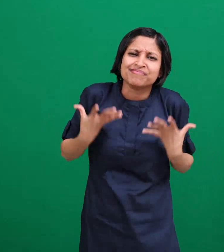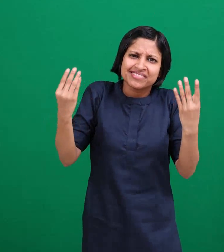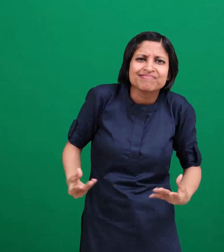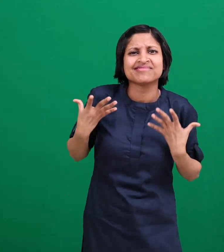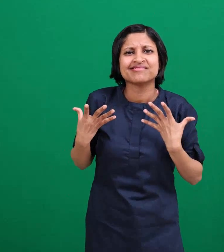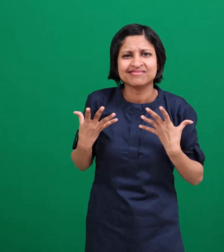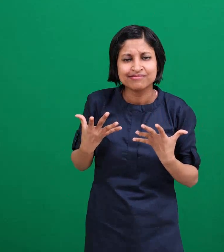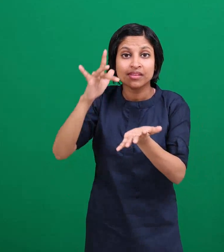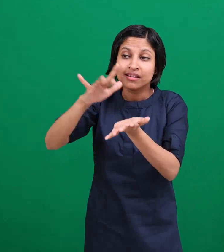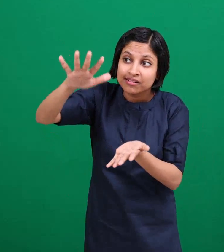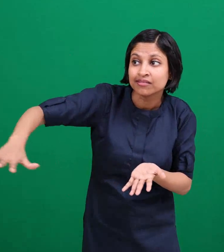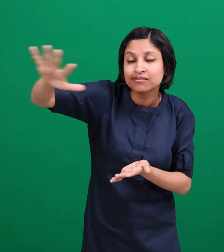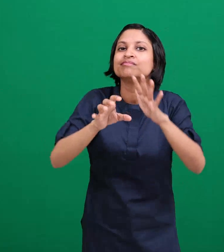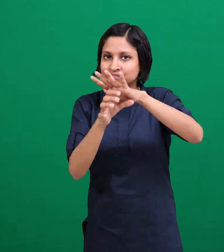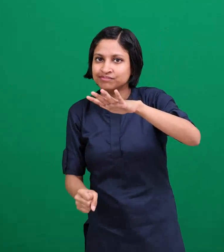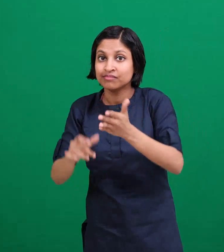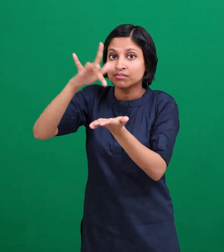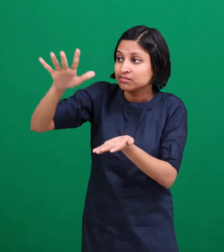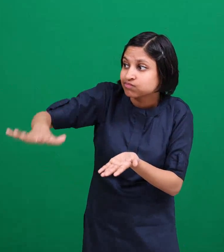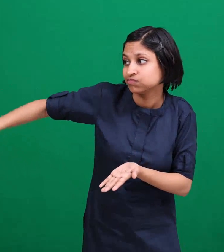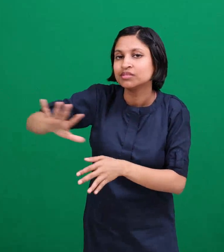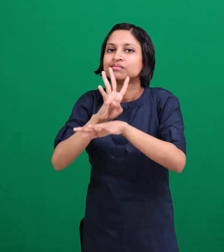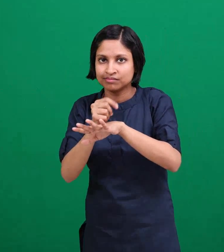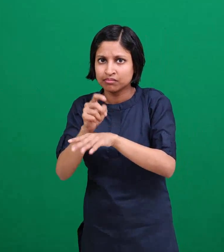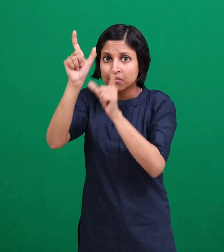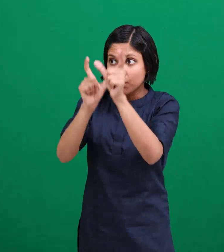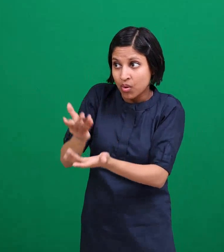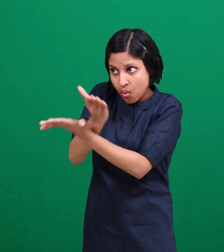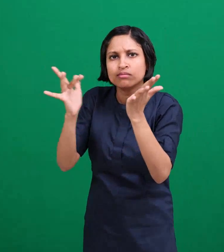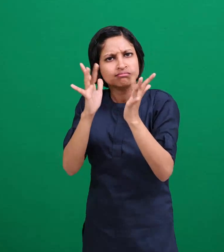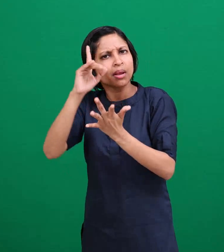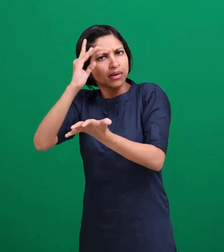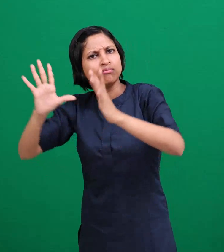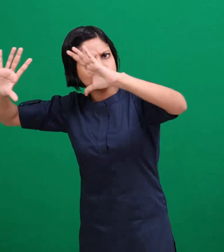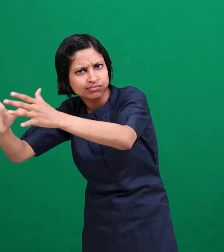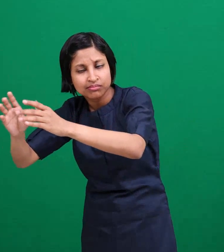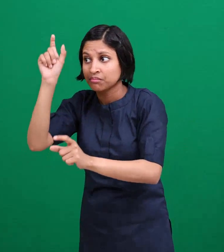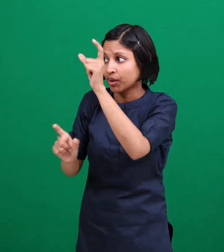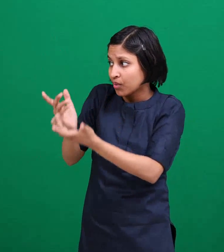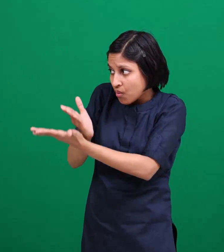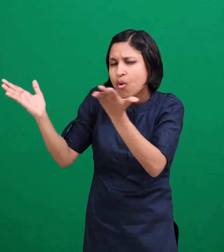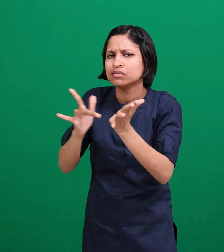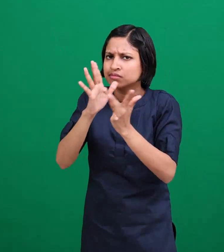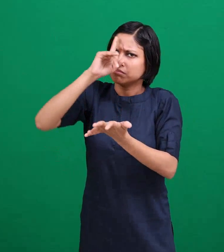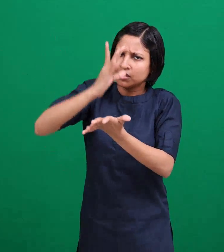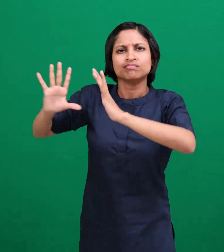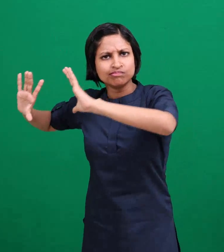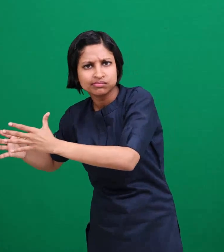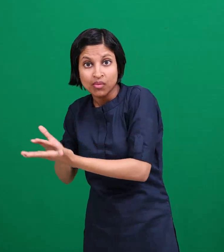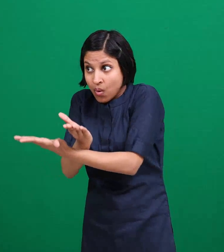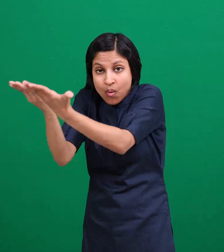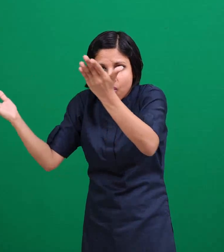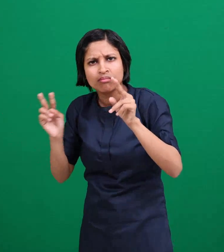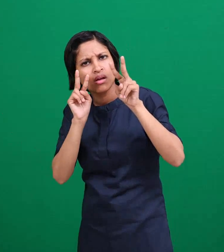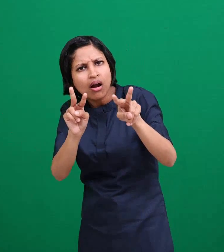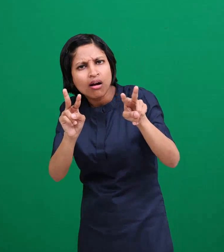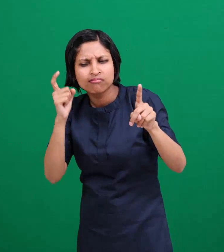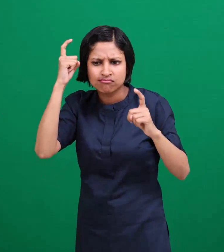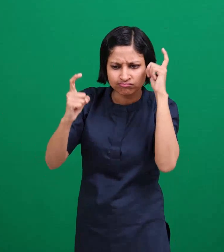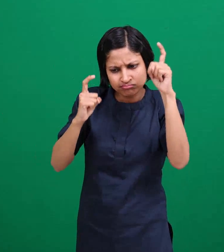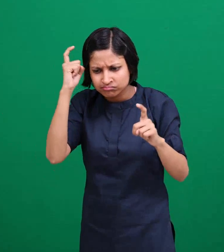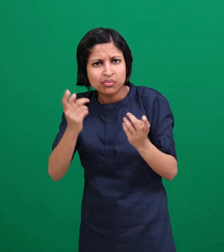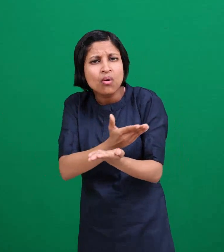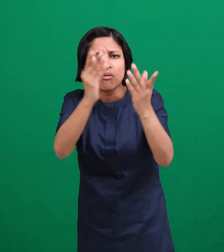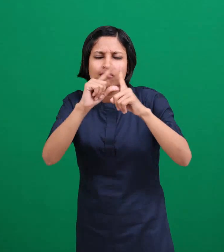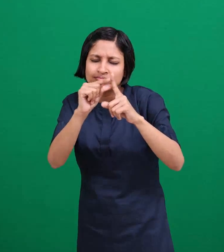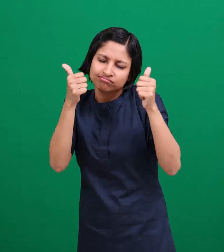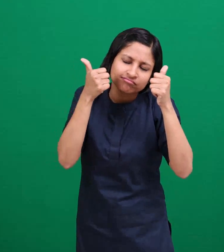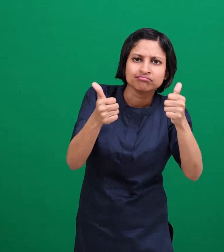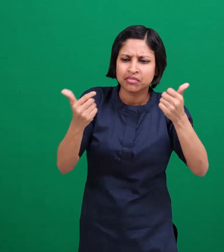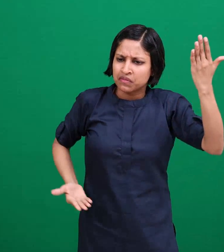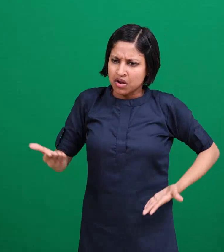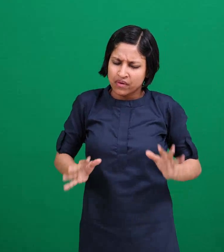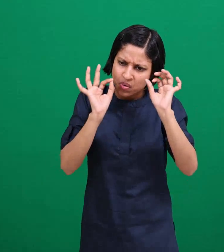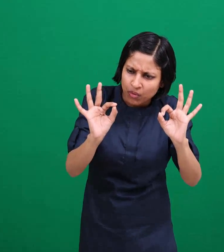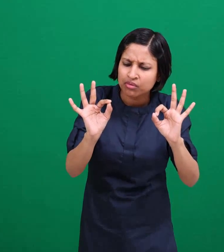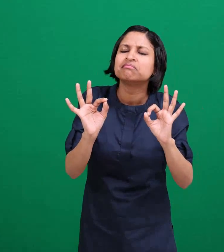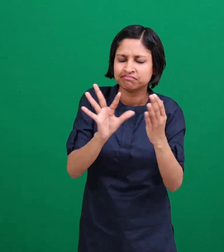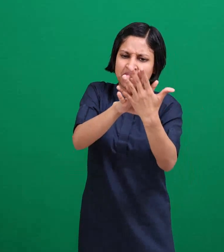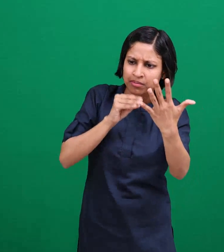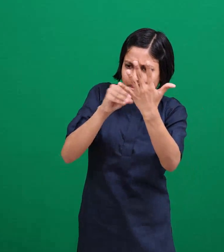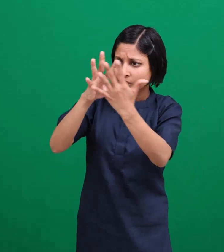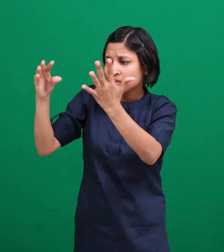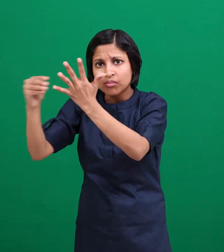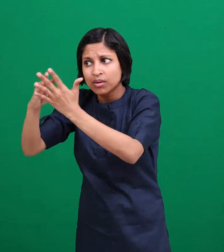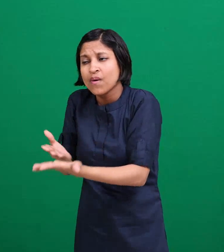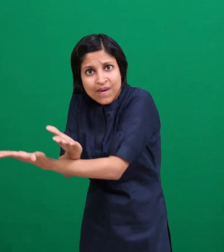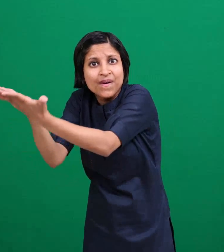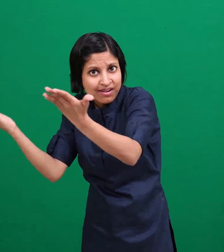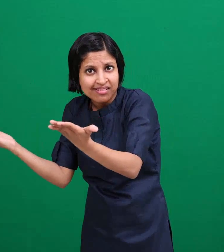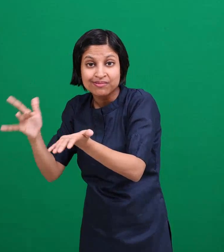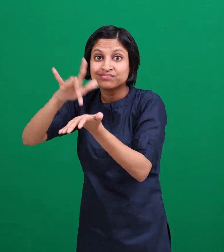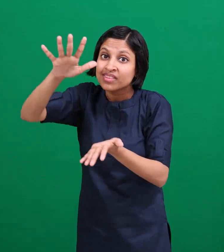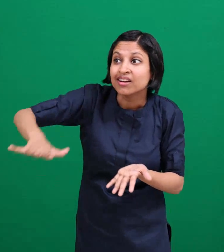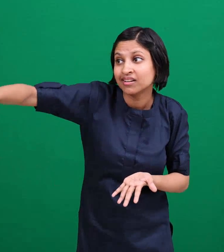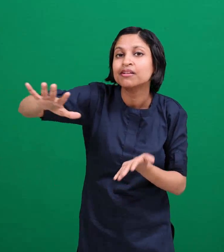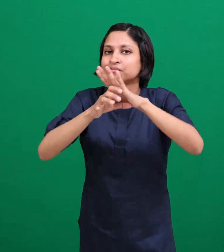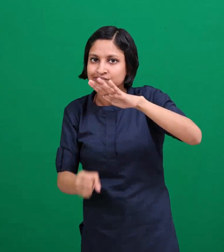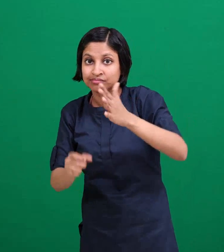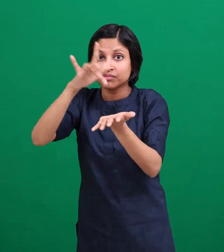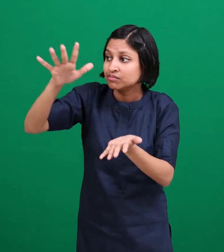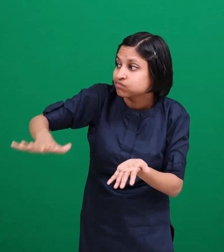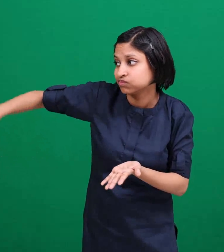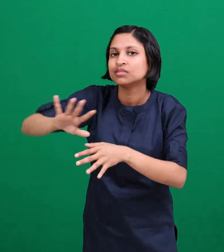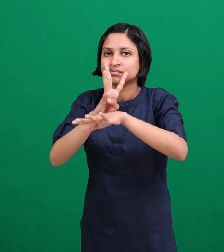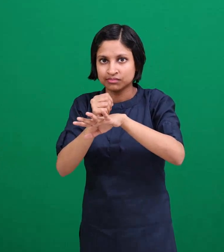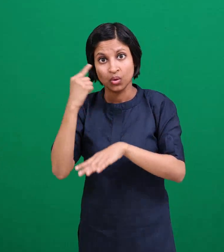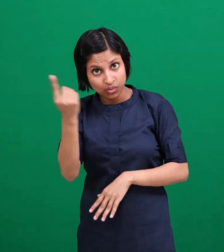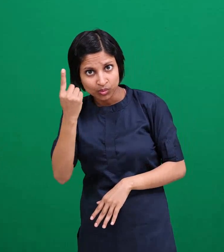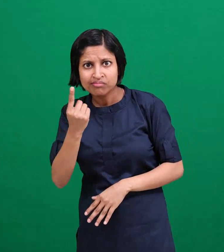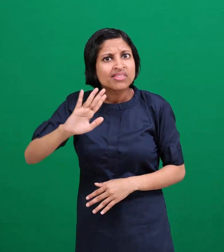As a result, you have become an example to all the believers in Macedonia and Achaia.